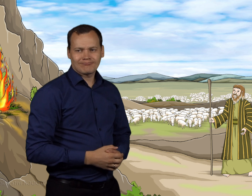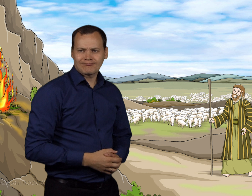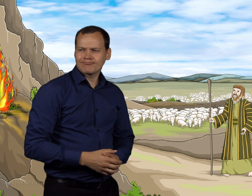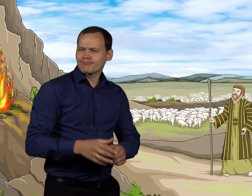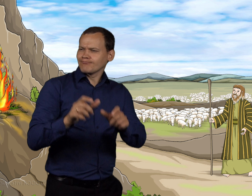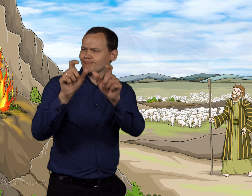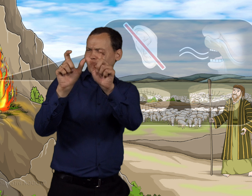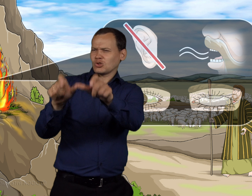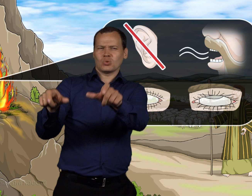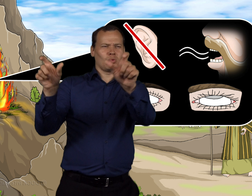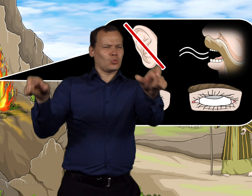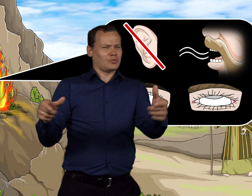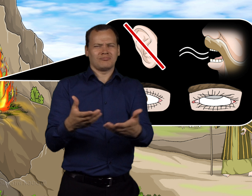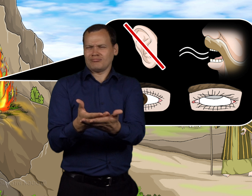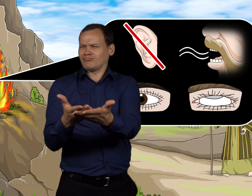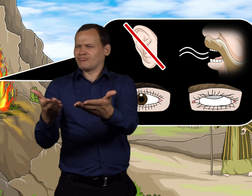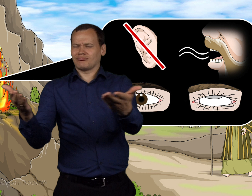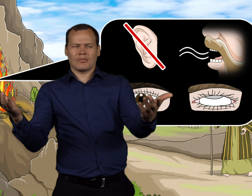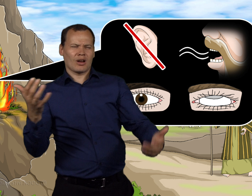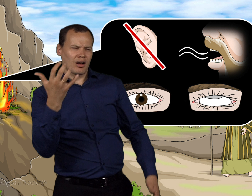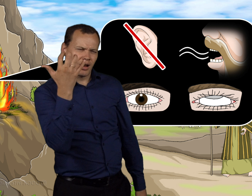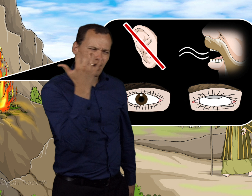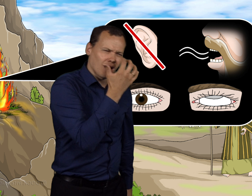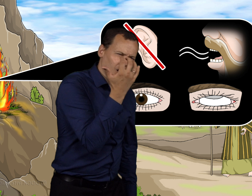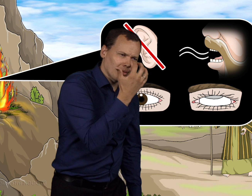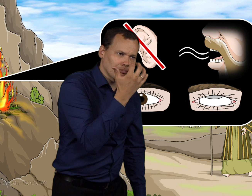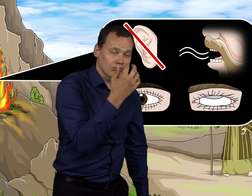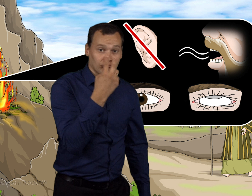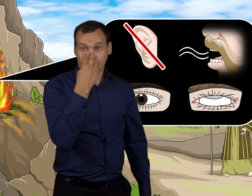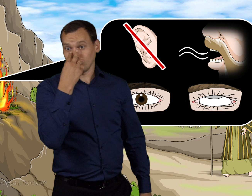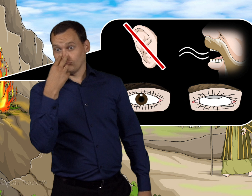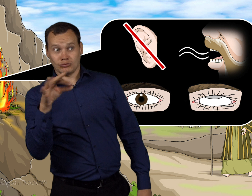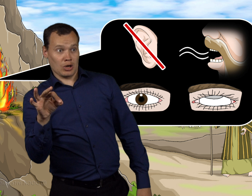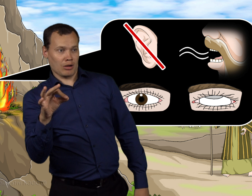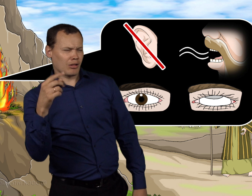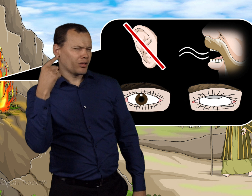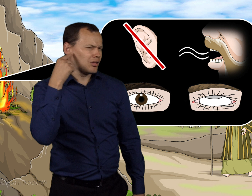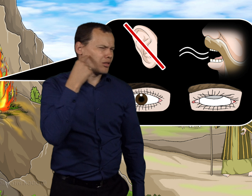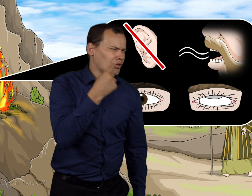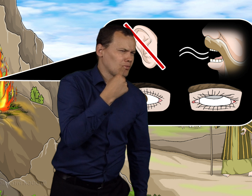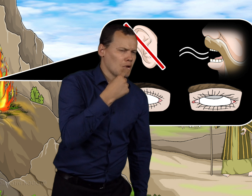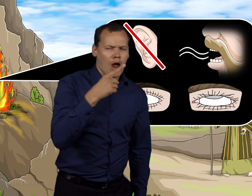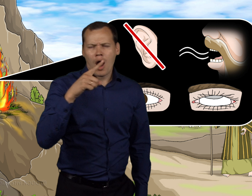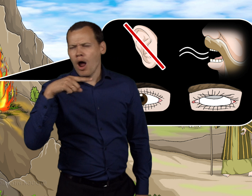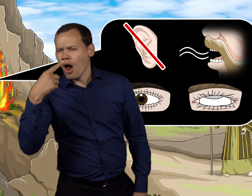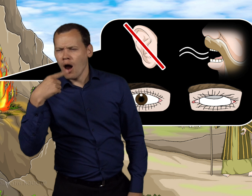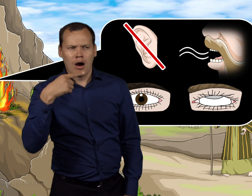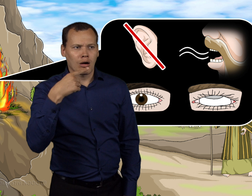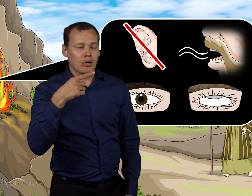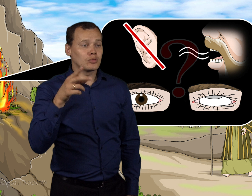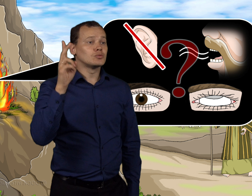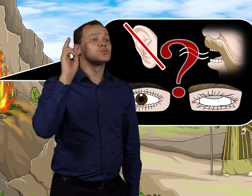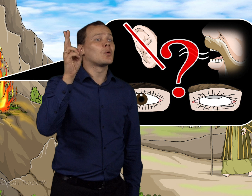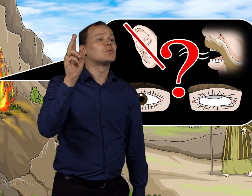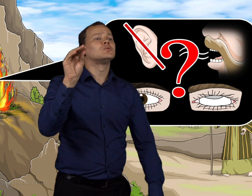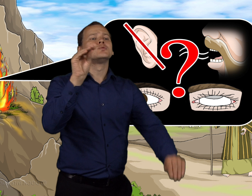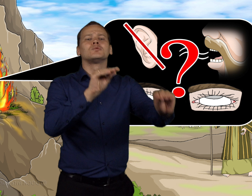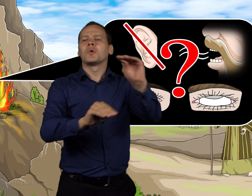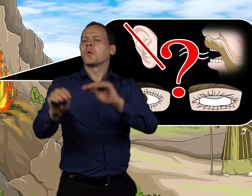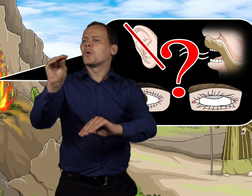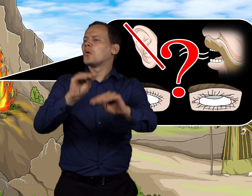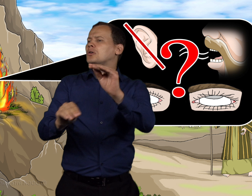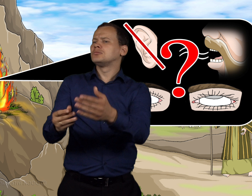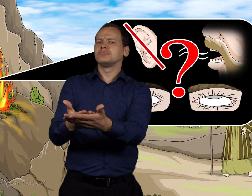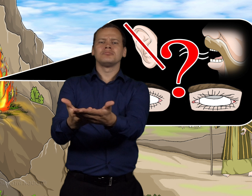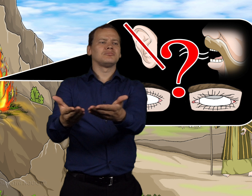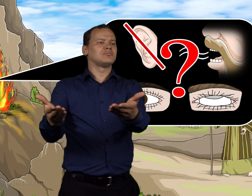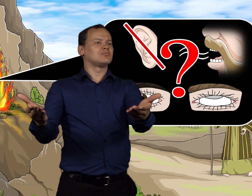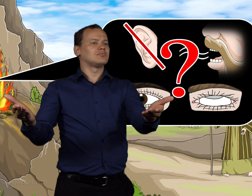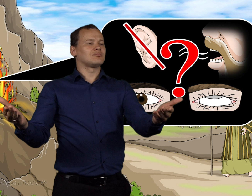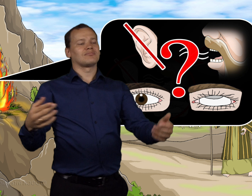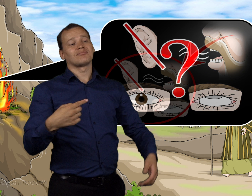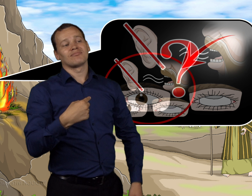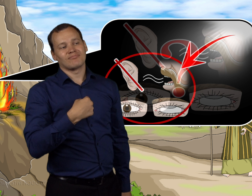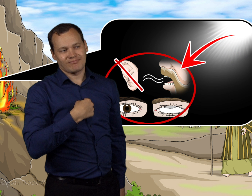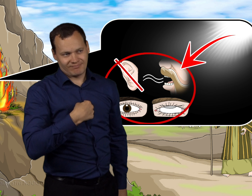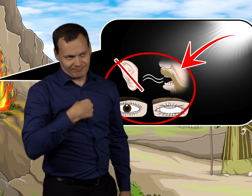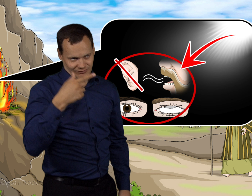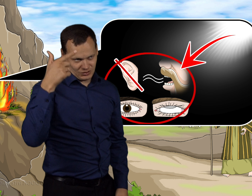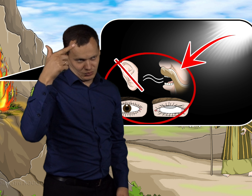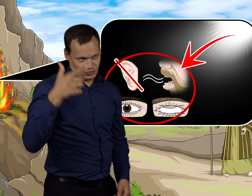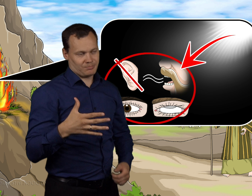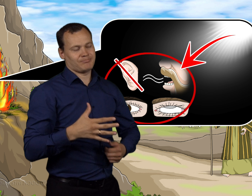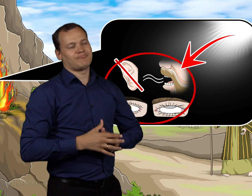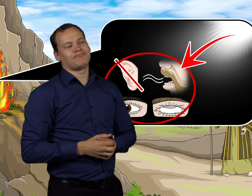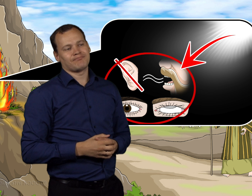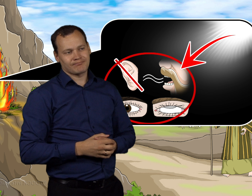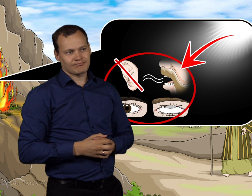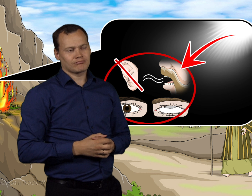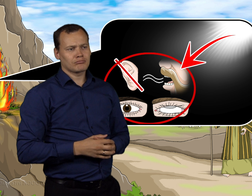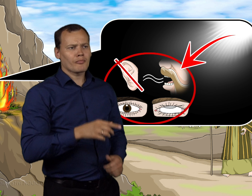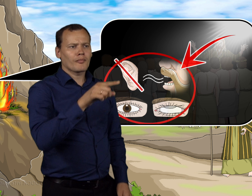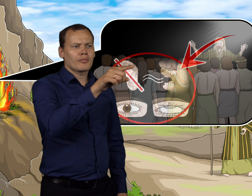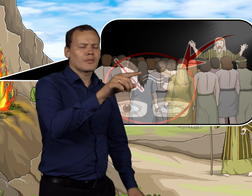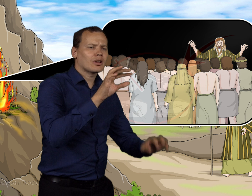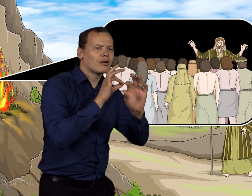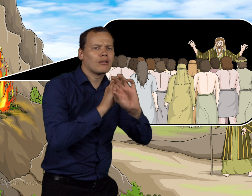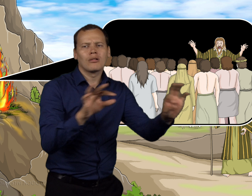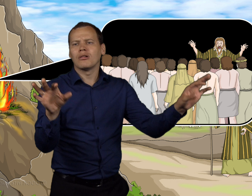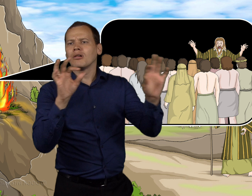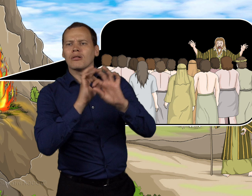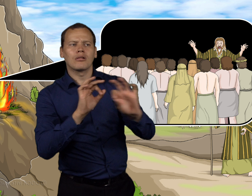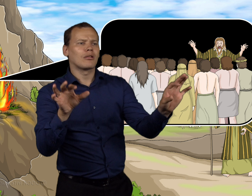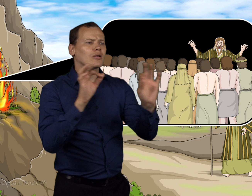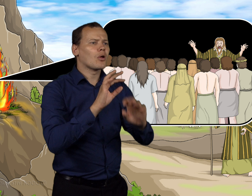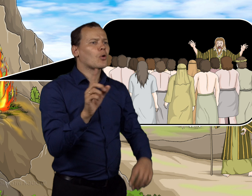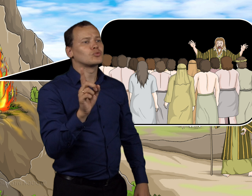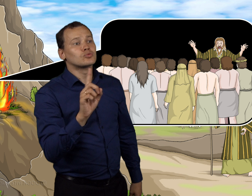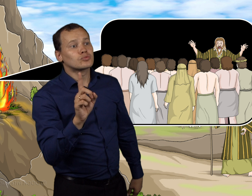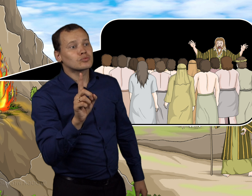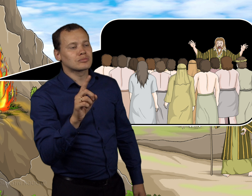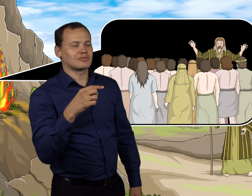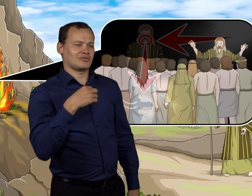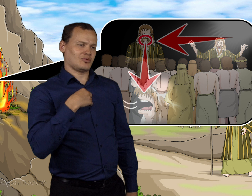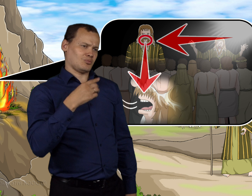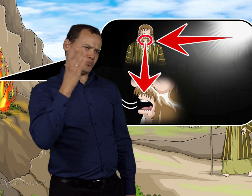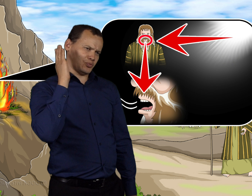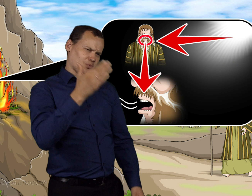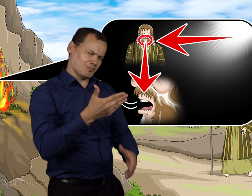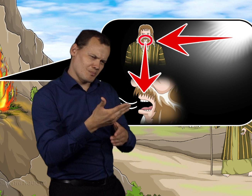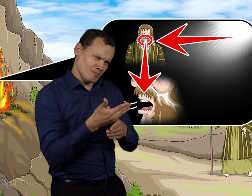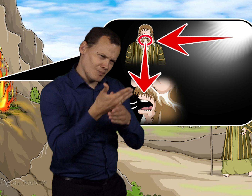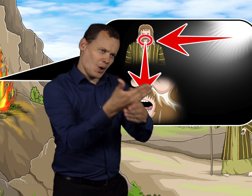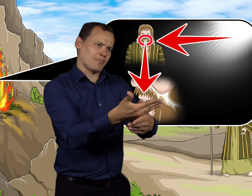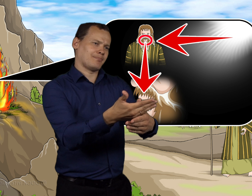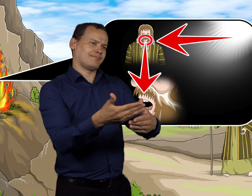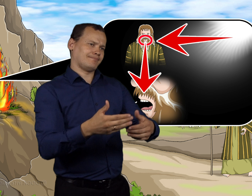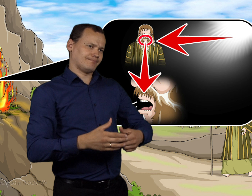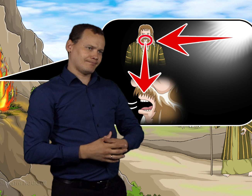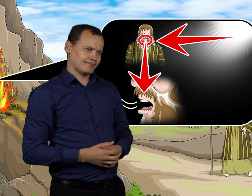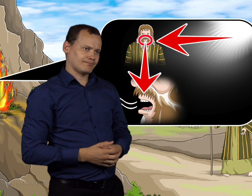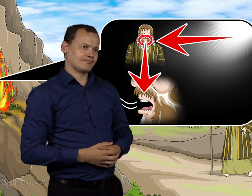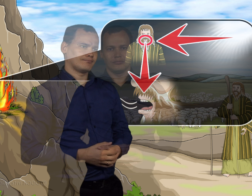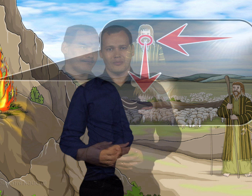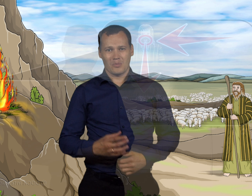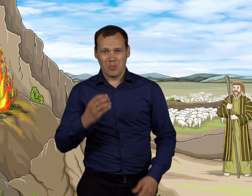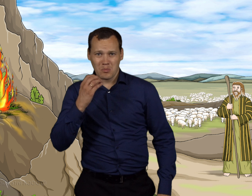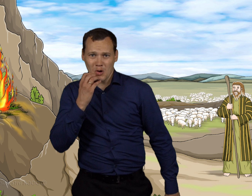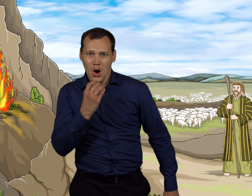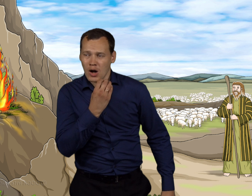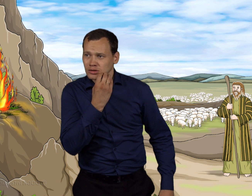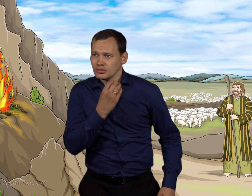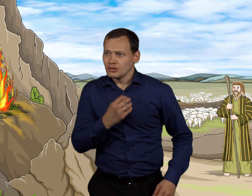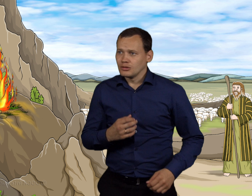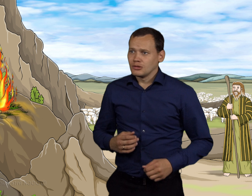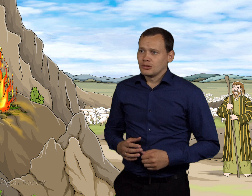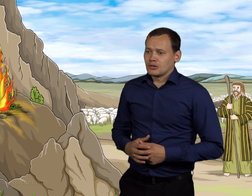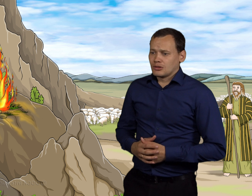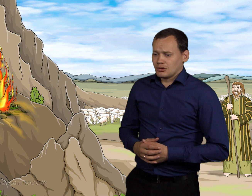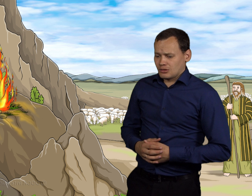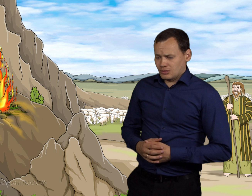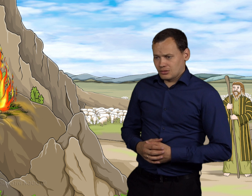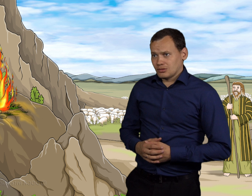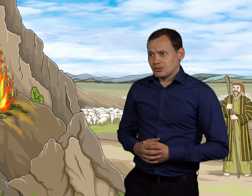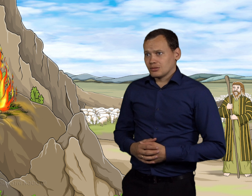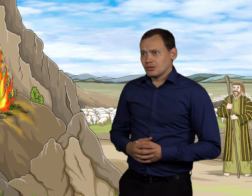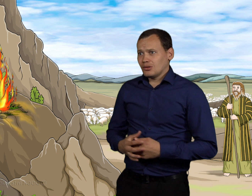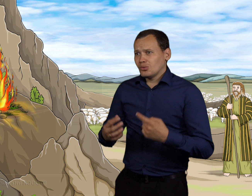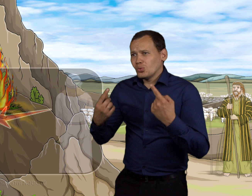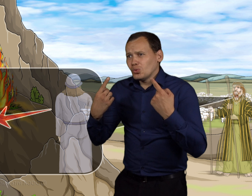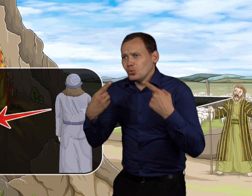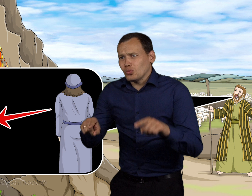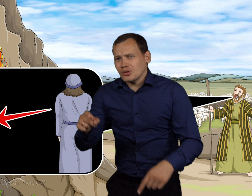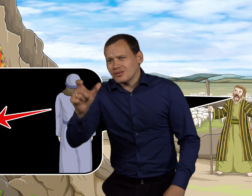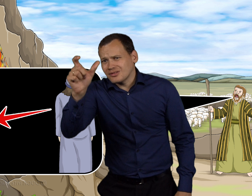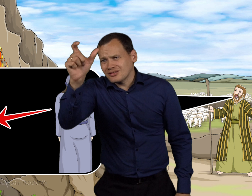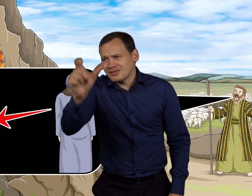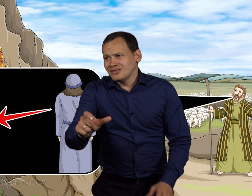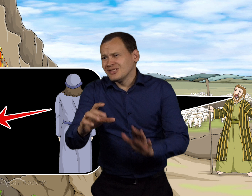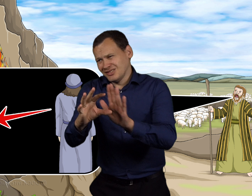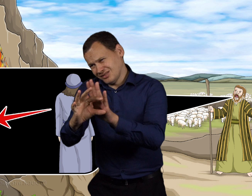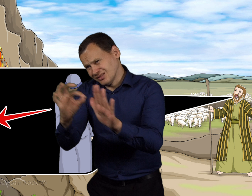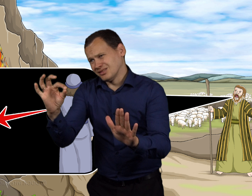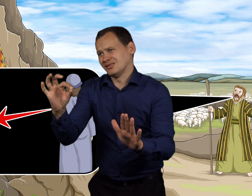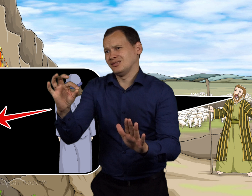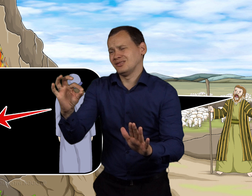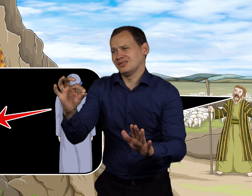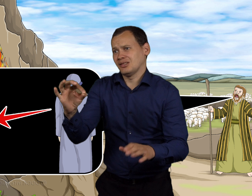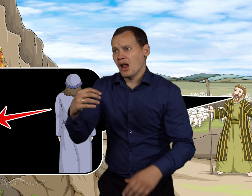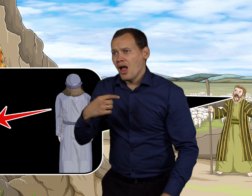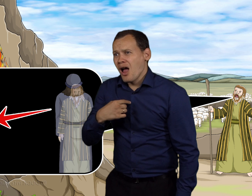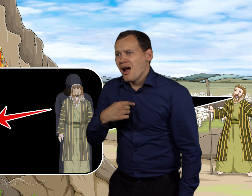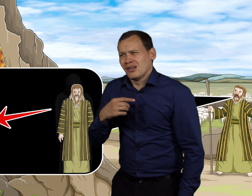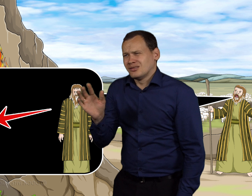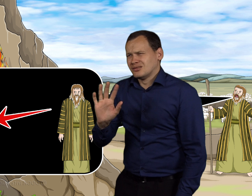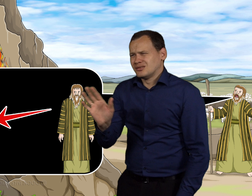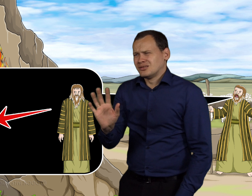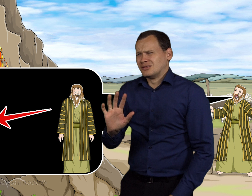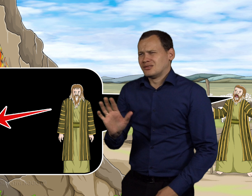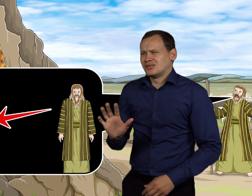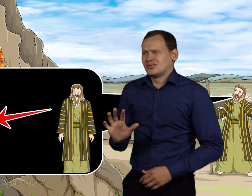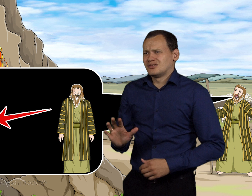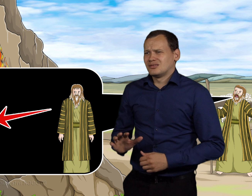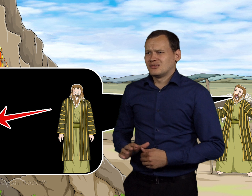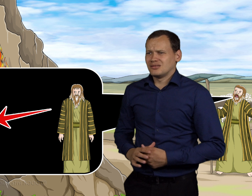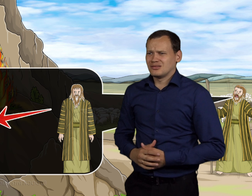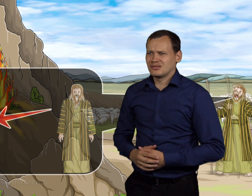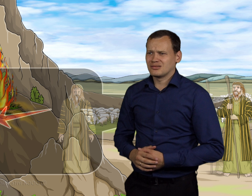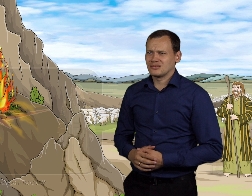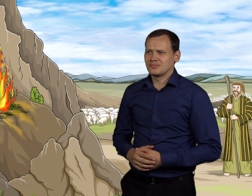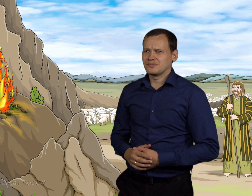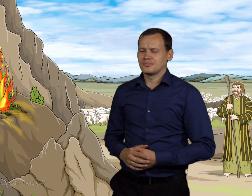Or who makes the mute or the deaf, the sighted or the blind? Is it not I, the LORD? Now go! I will help you as you speak, and I will teach you what to say.” But Moses replied, “Please, Lord, send someone else.”